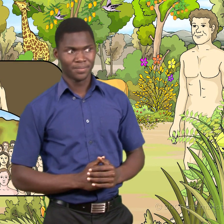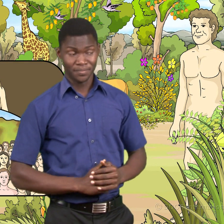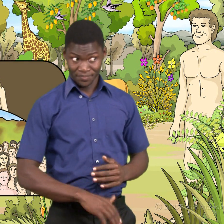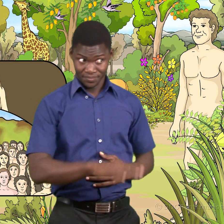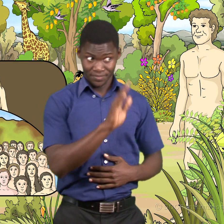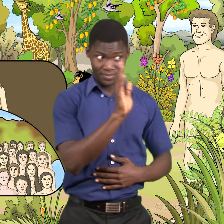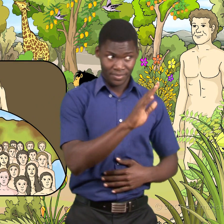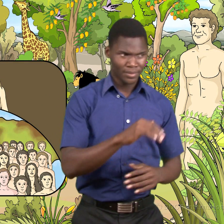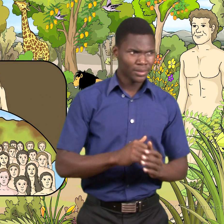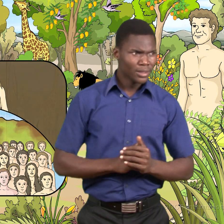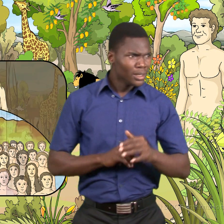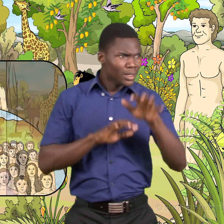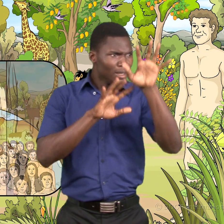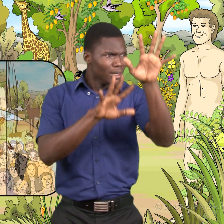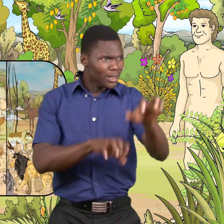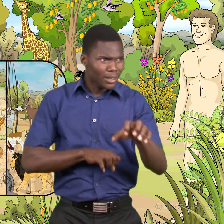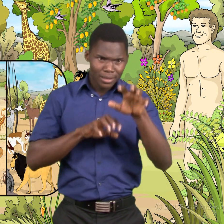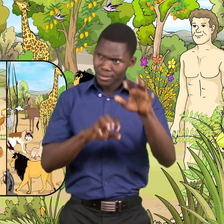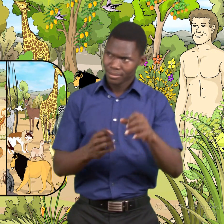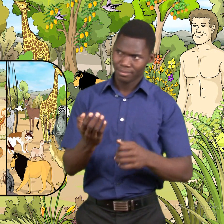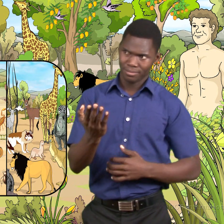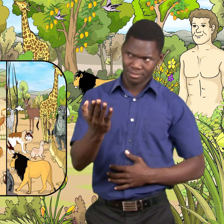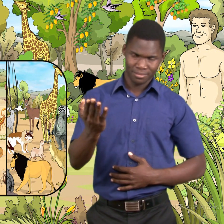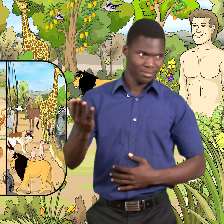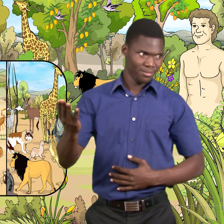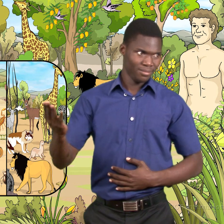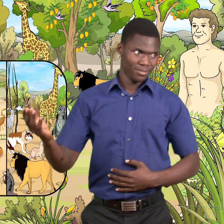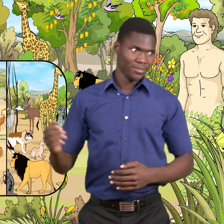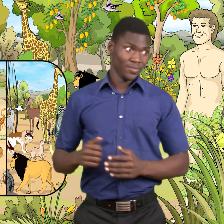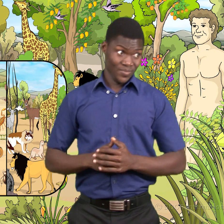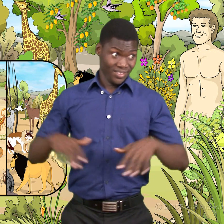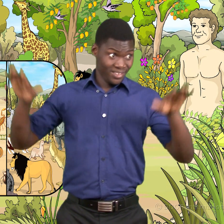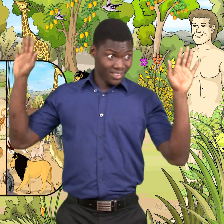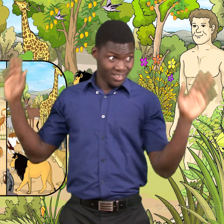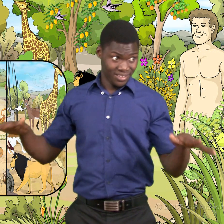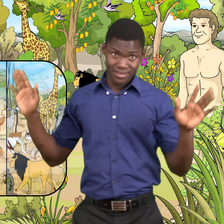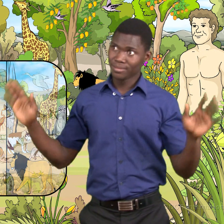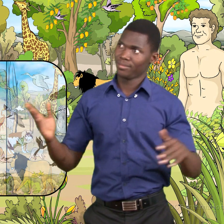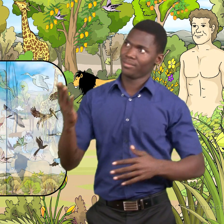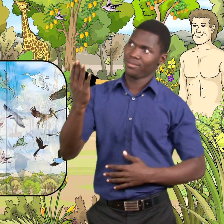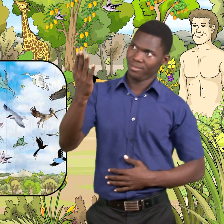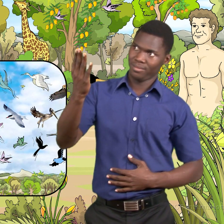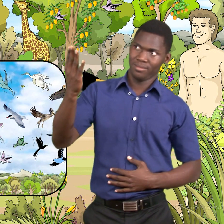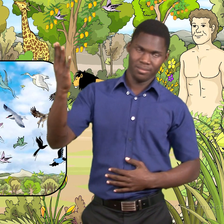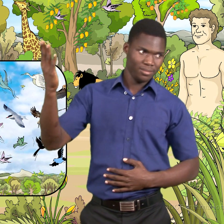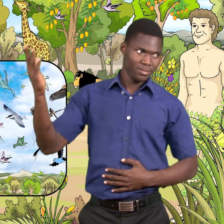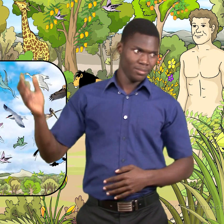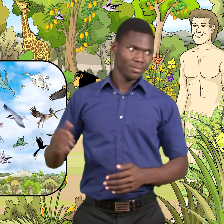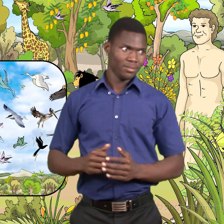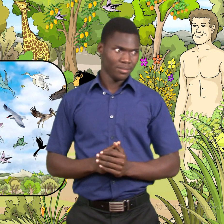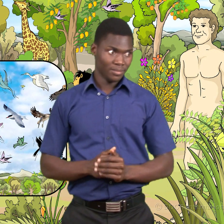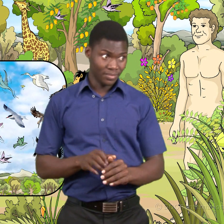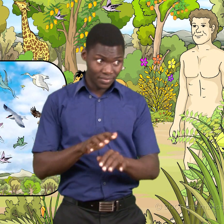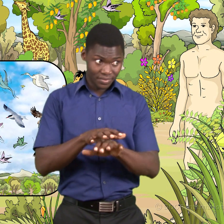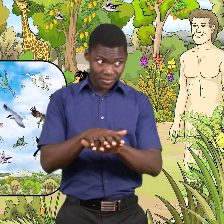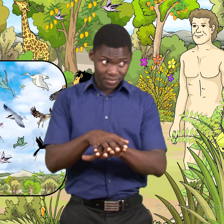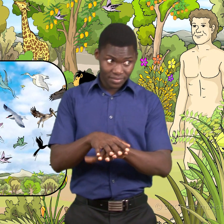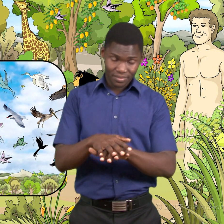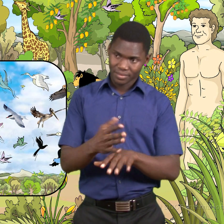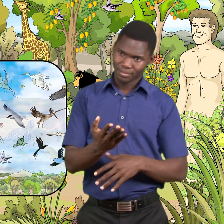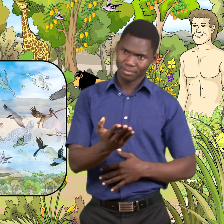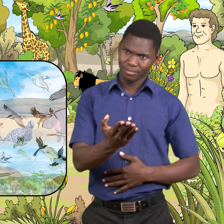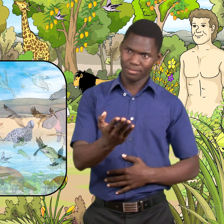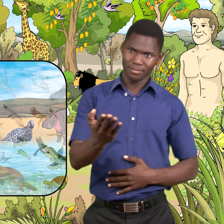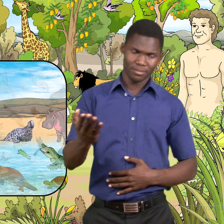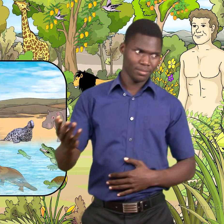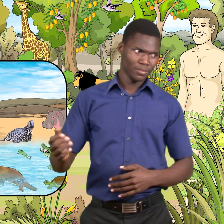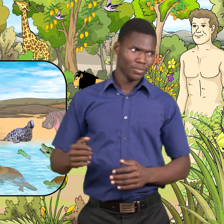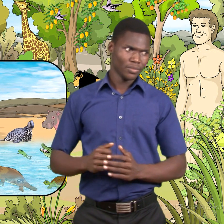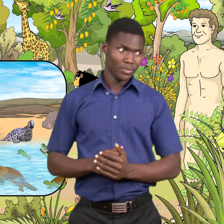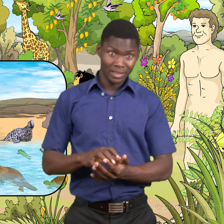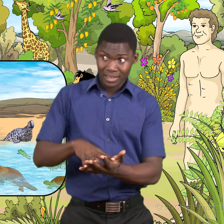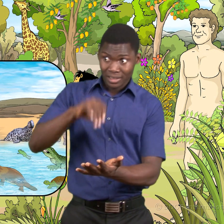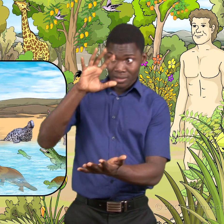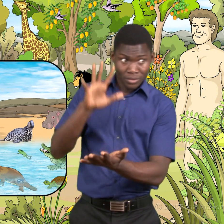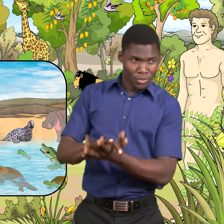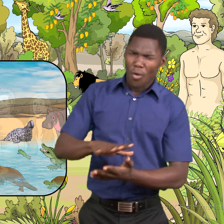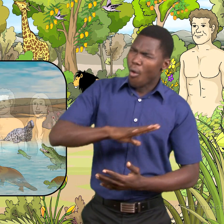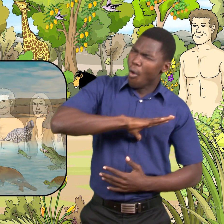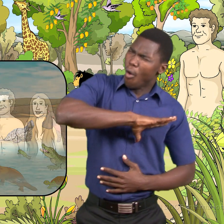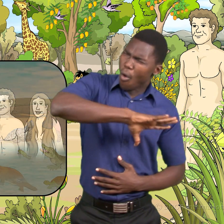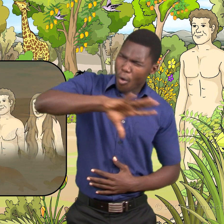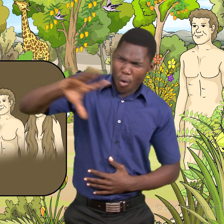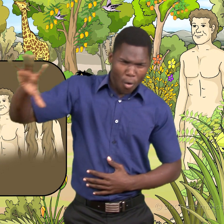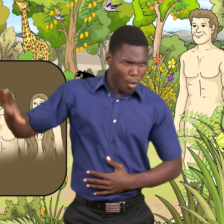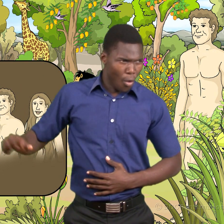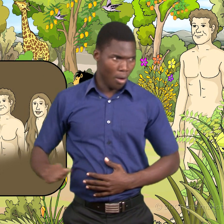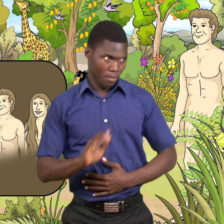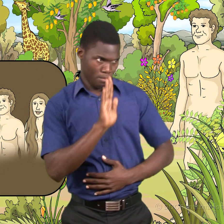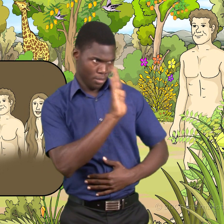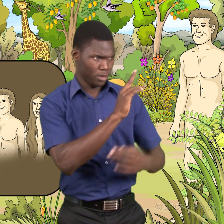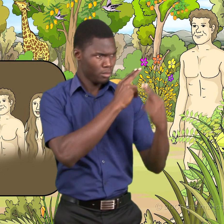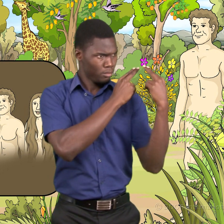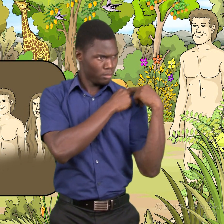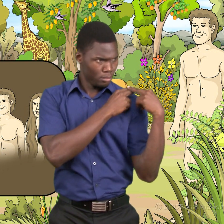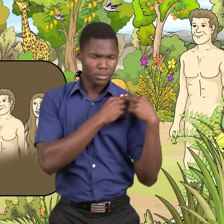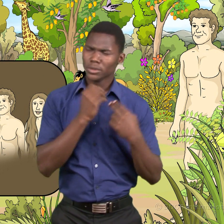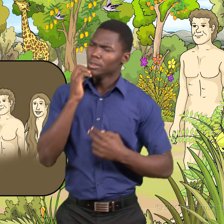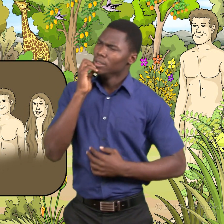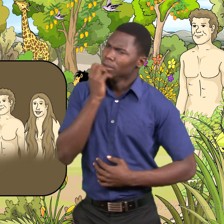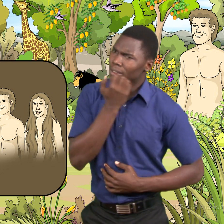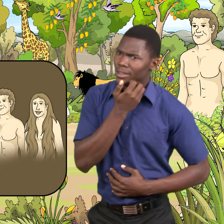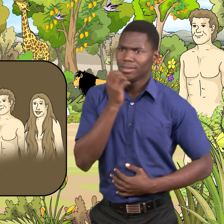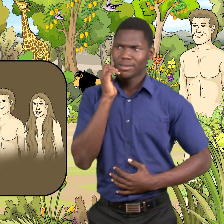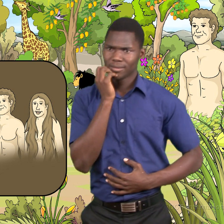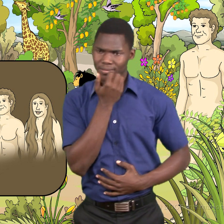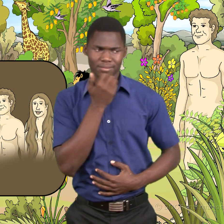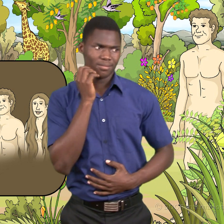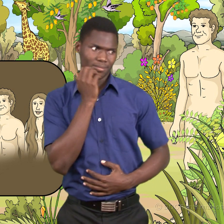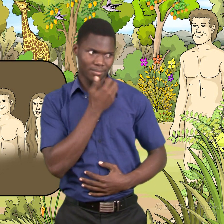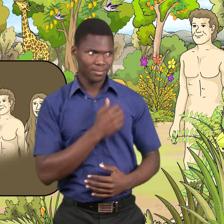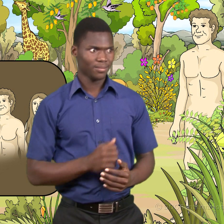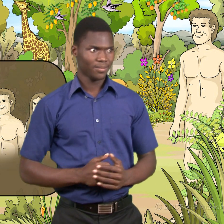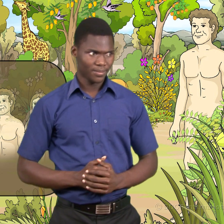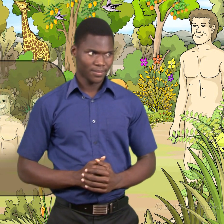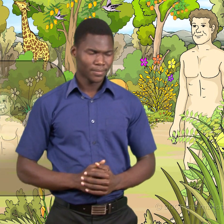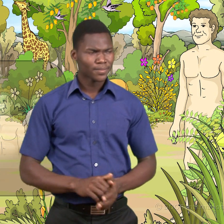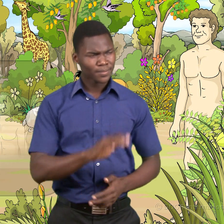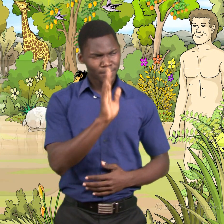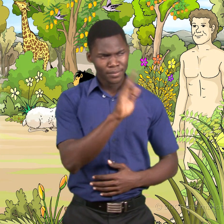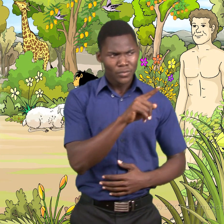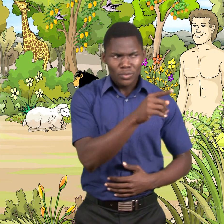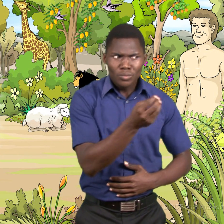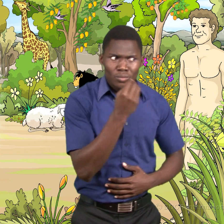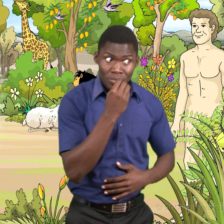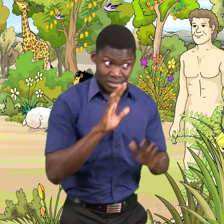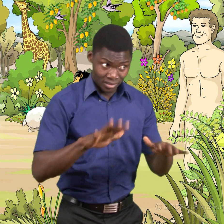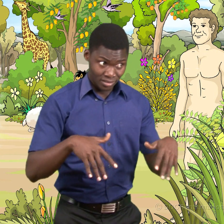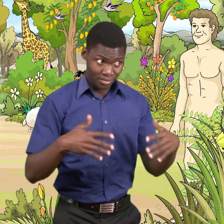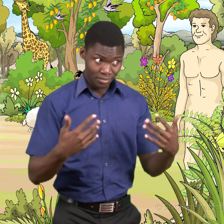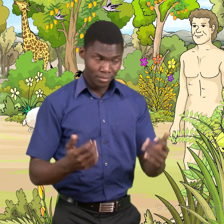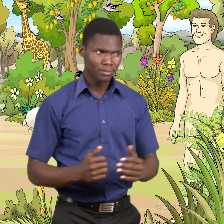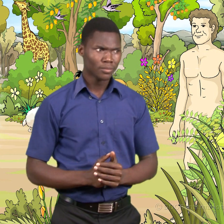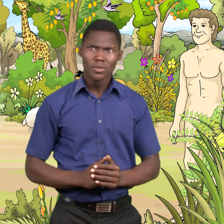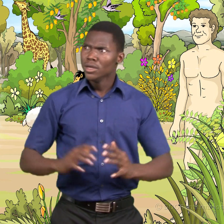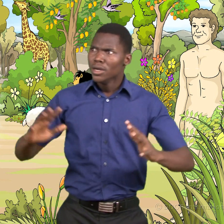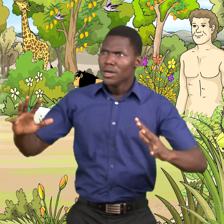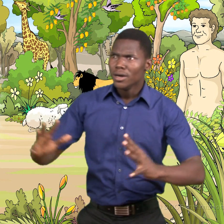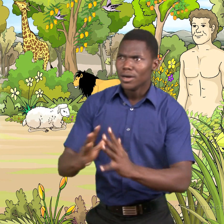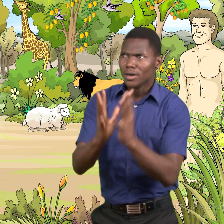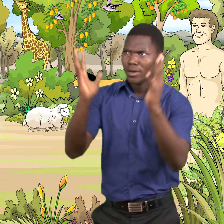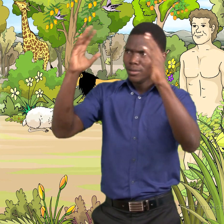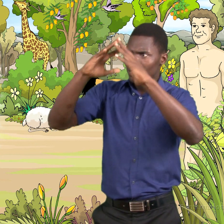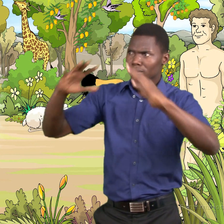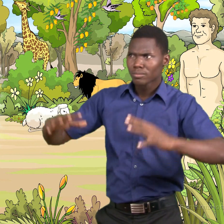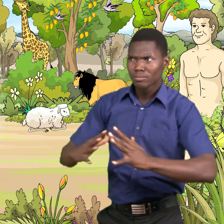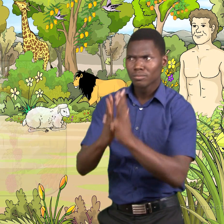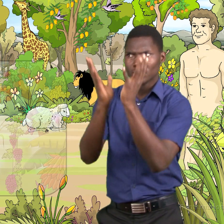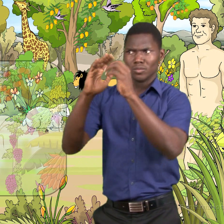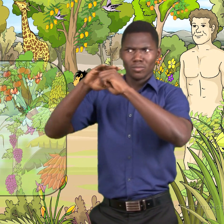rule over the fish of the sea and the birds of the air and every creature that crawls upon the earth.”